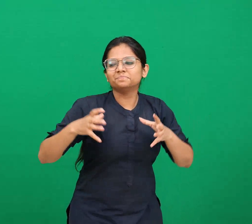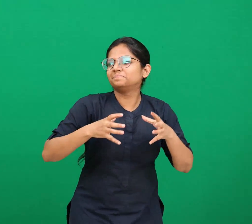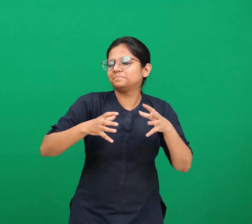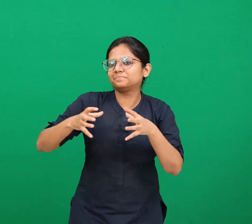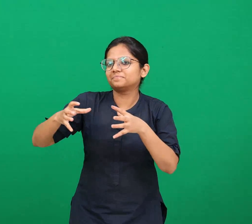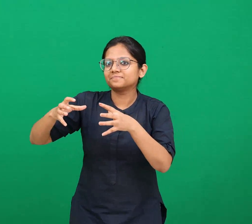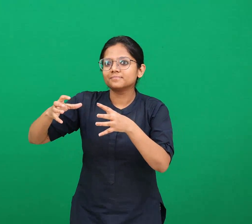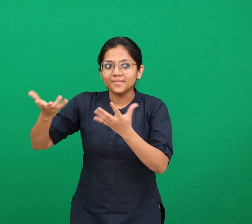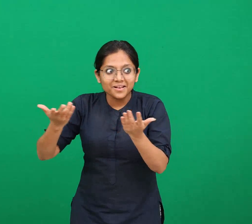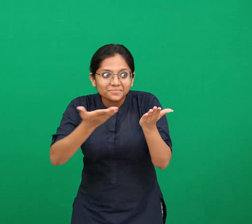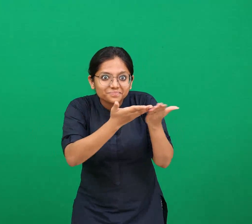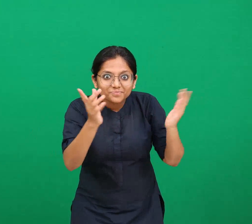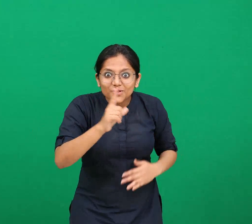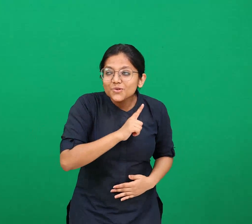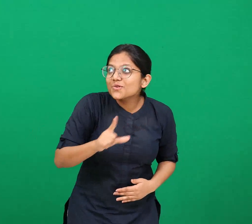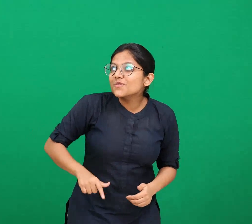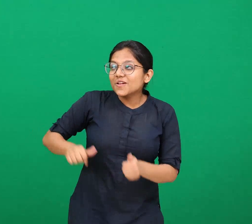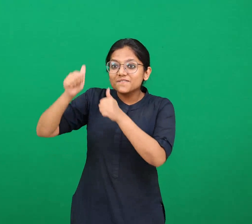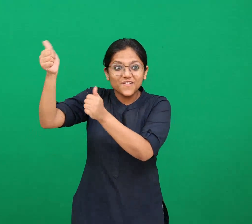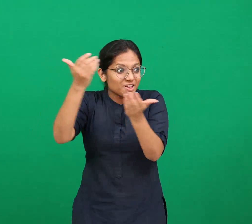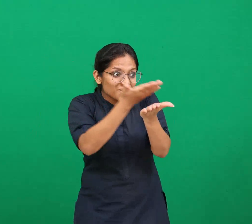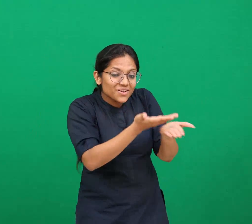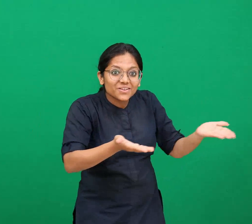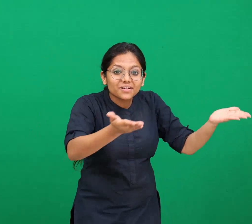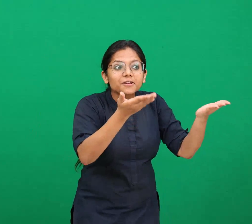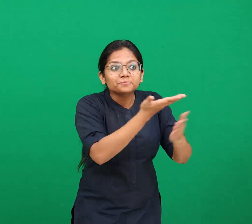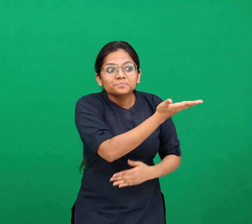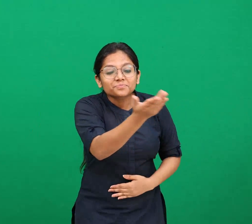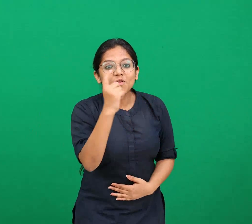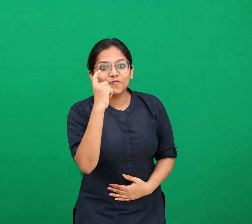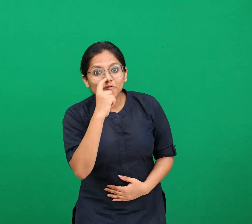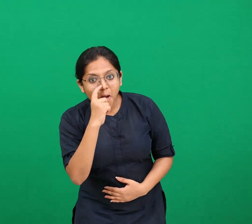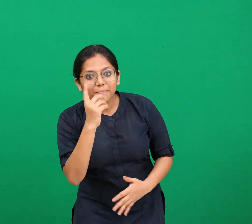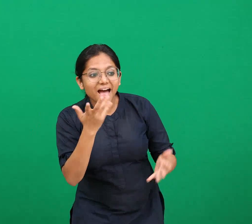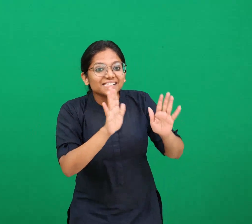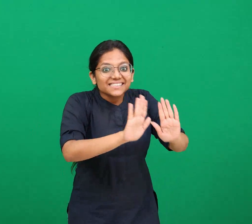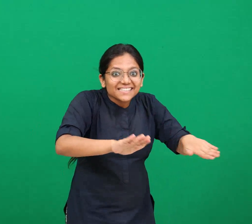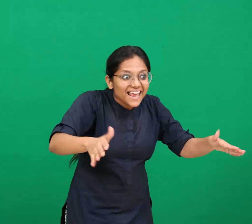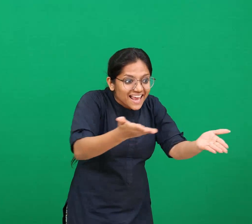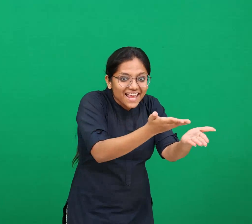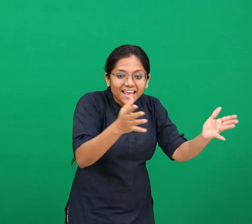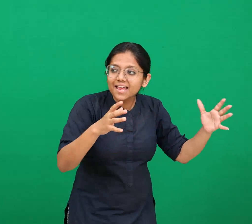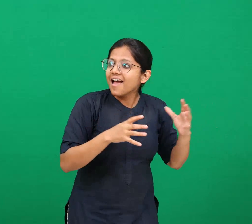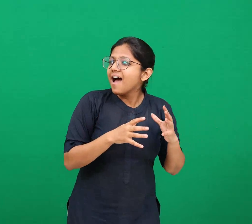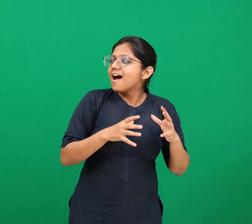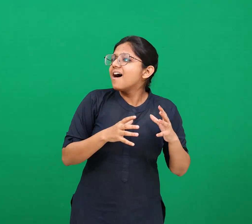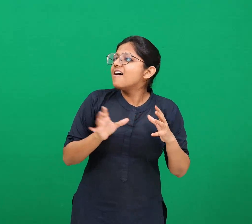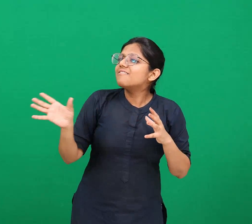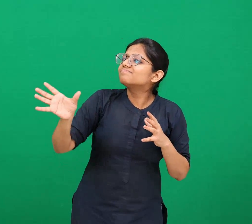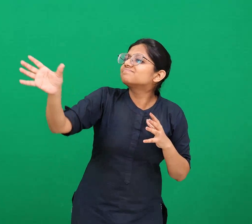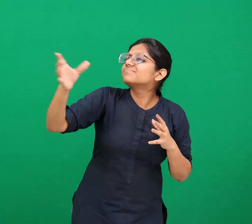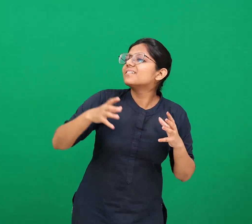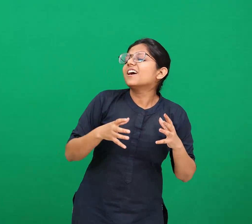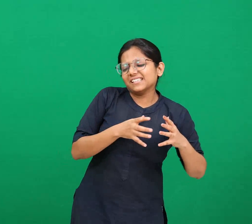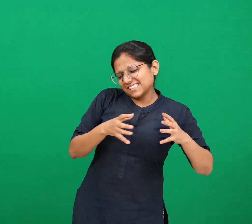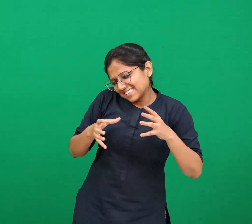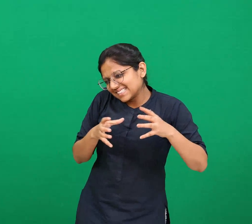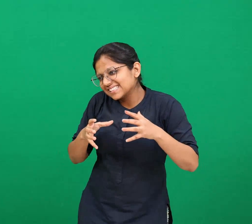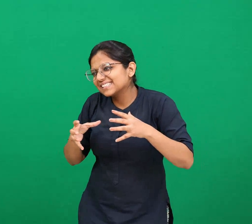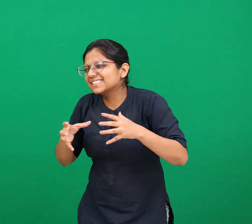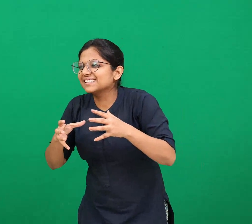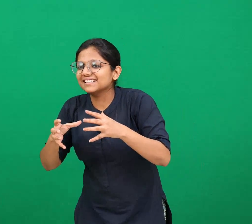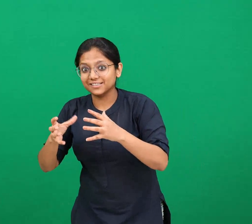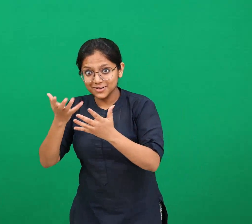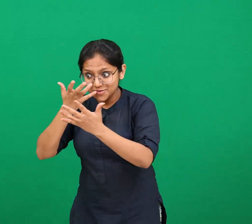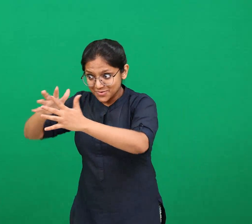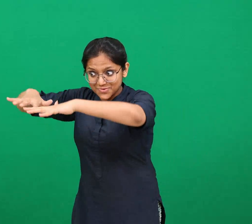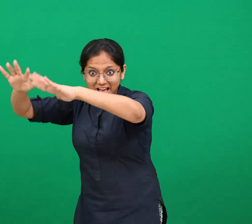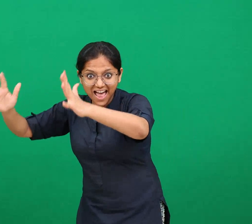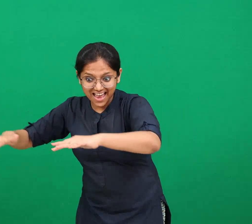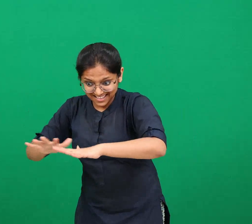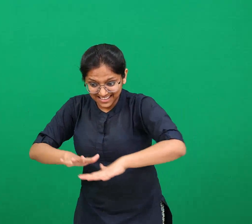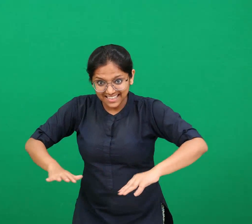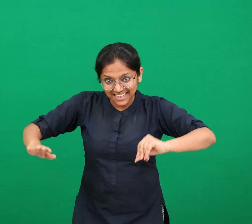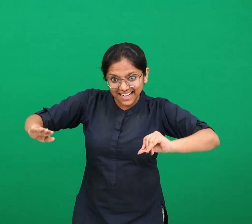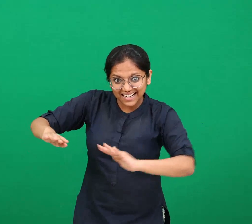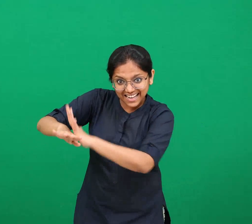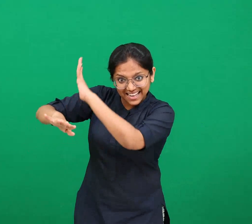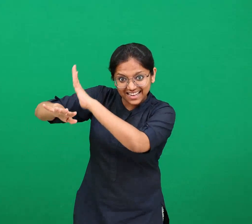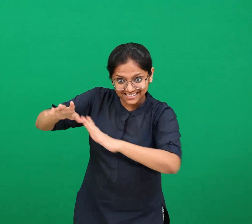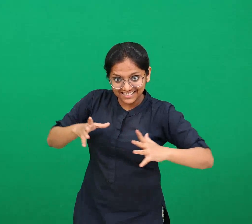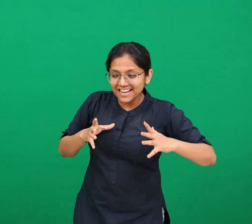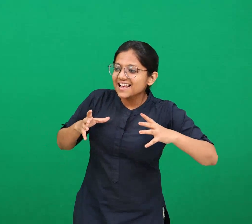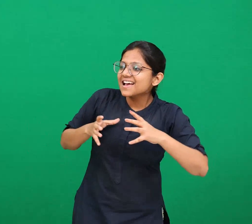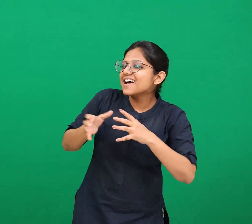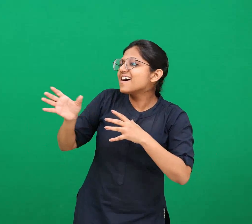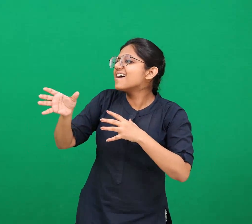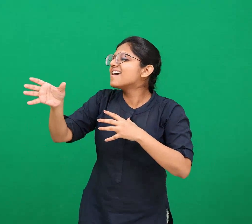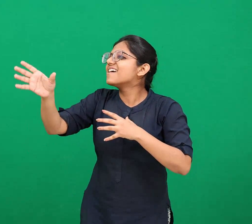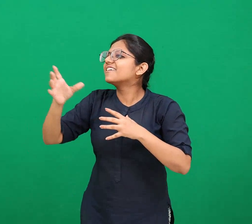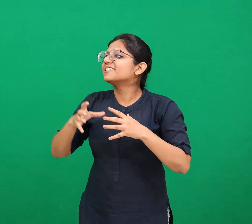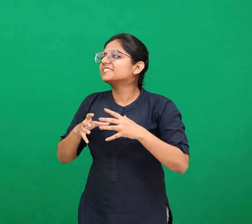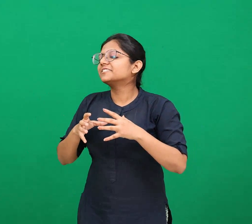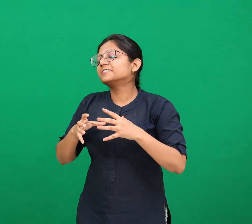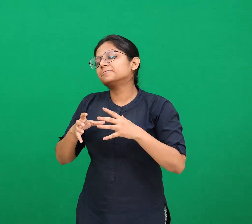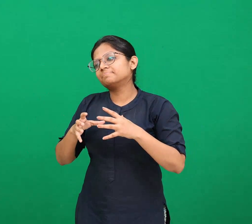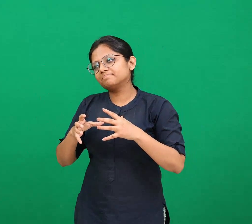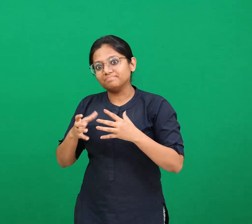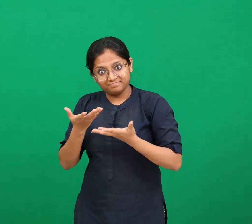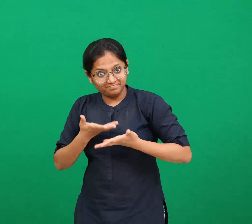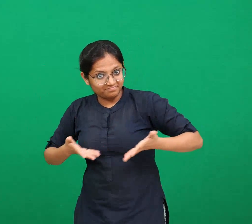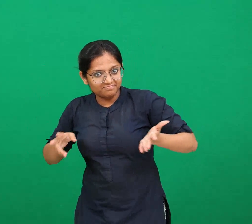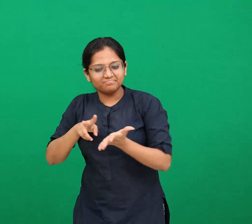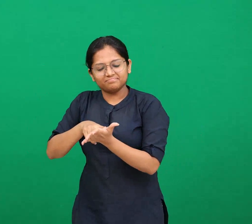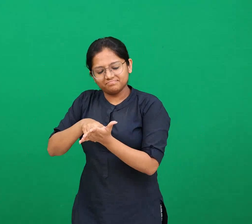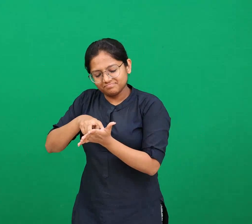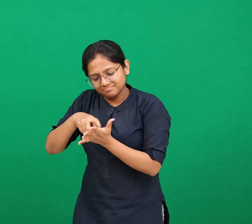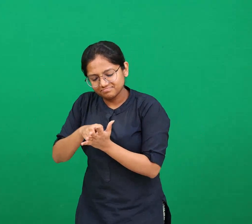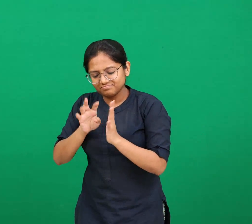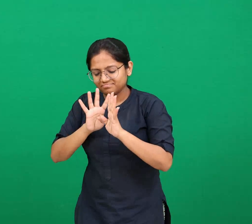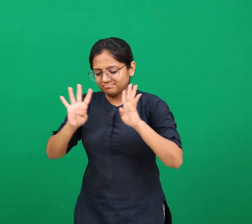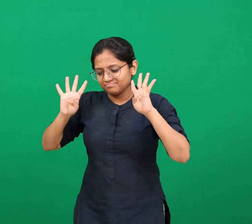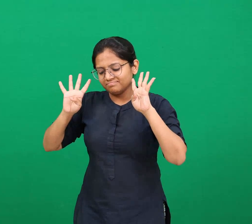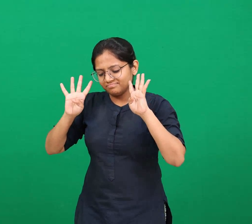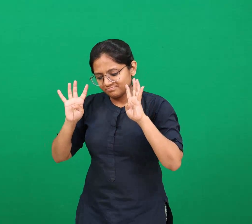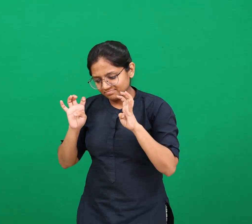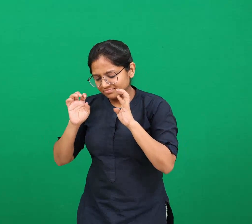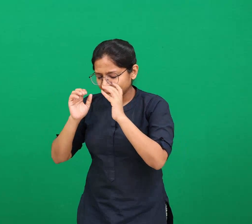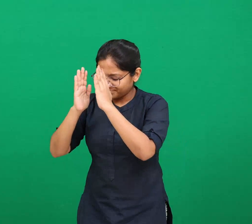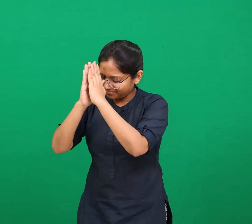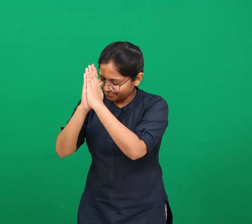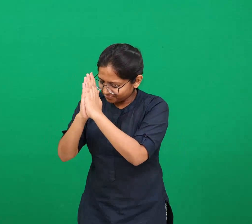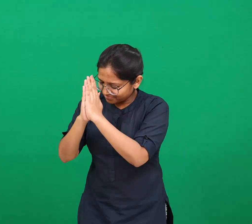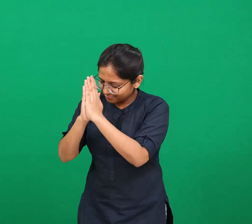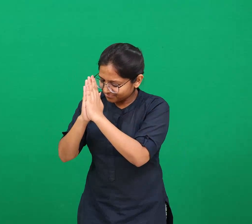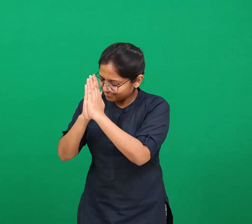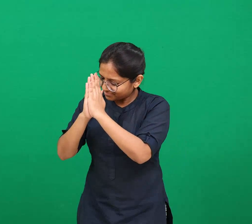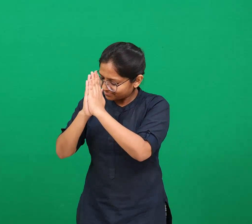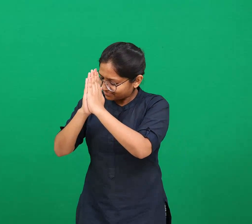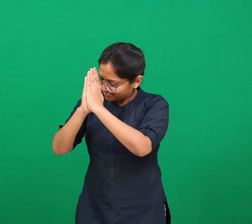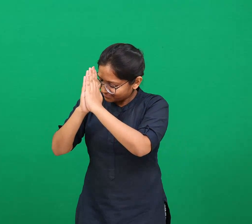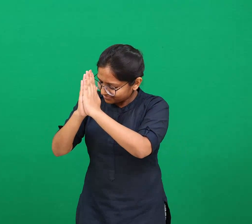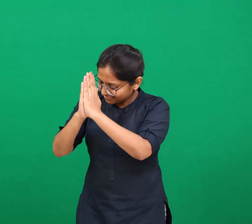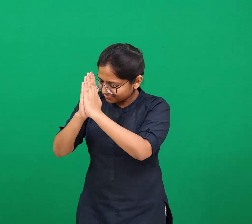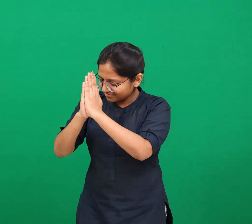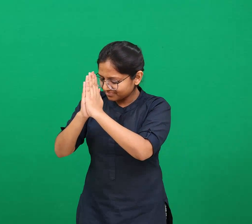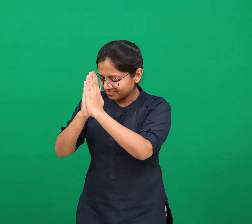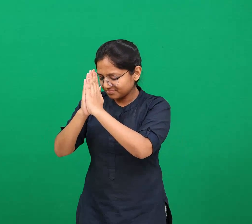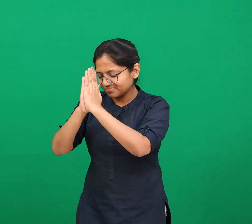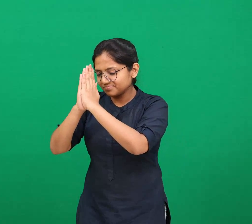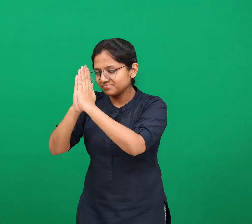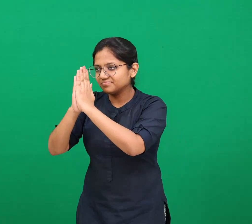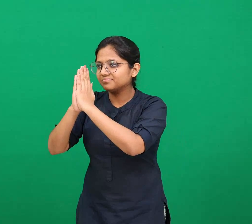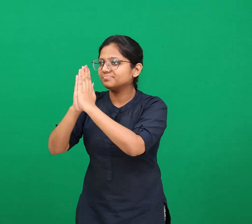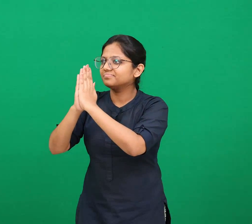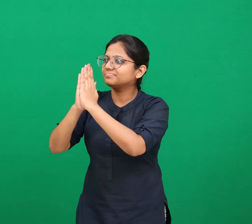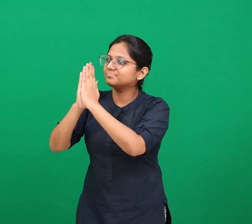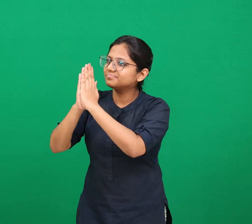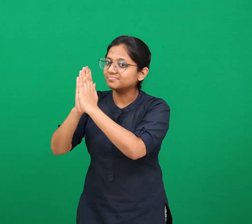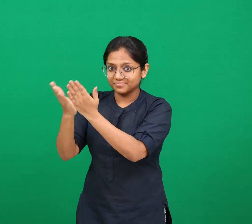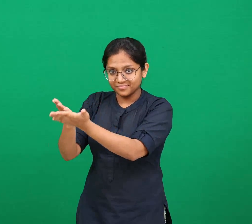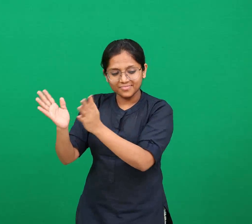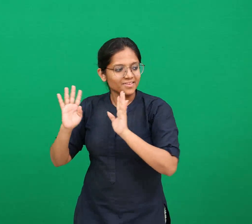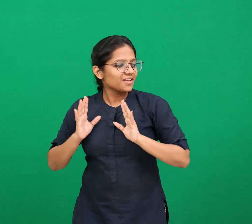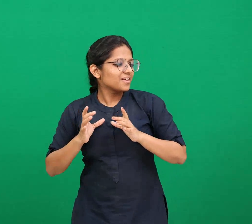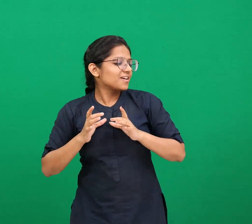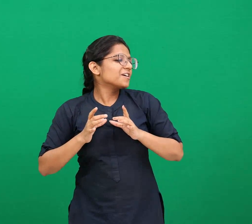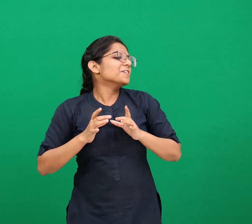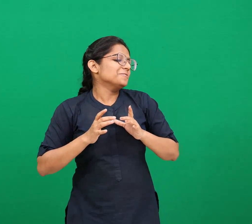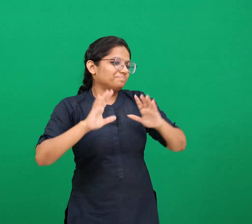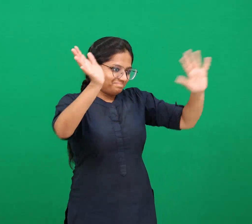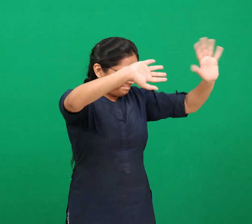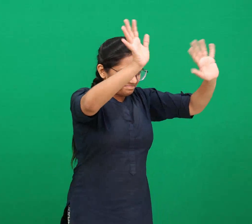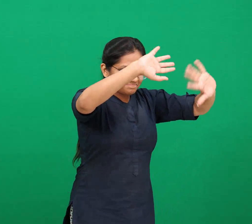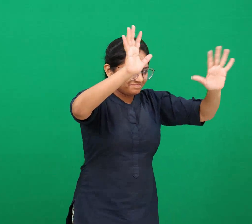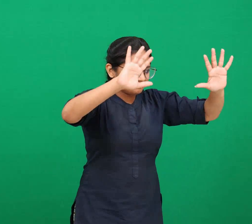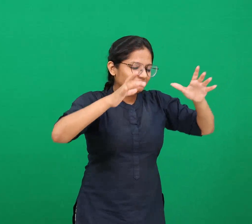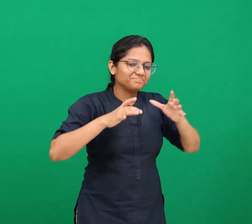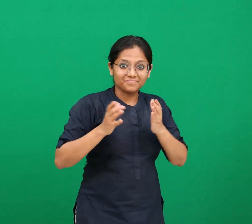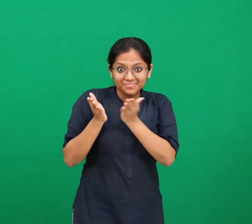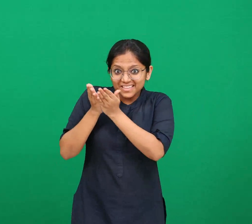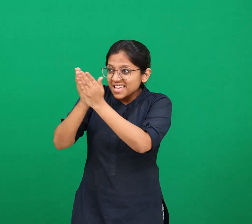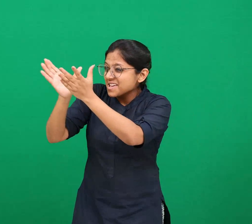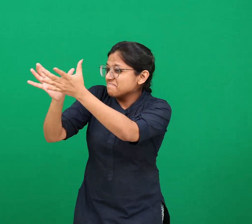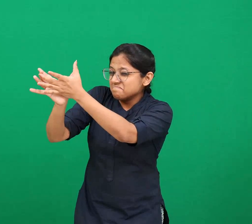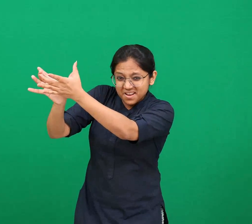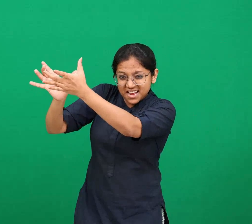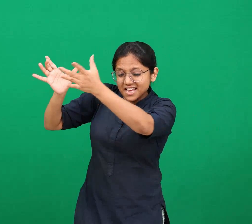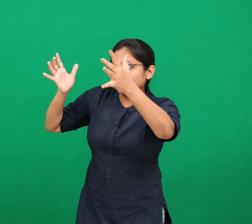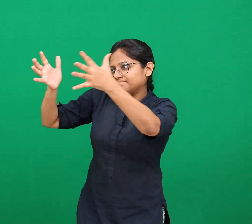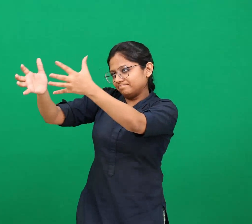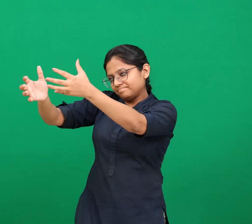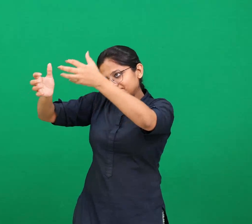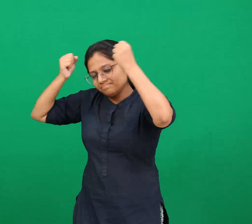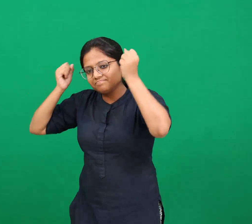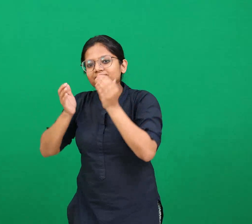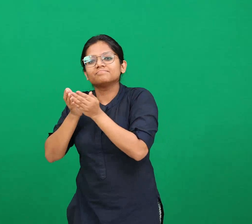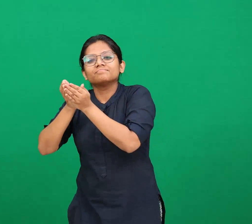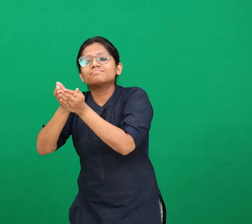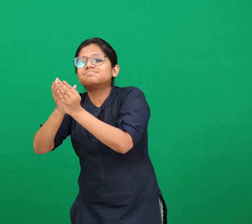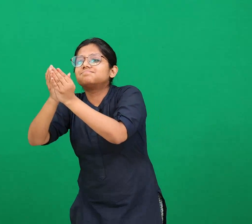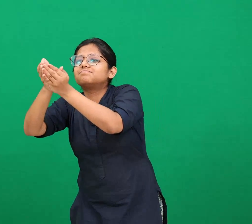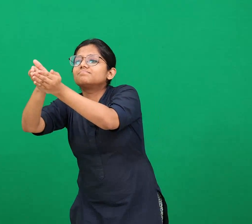All the disciples, with their wives and children, accompanied us out of the city and knelt down on the beach to pray with us.